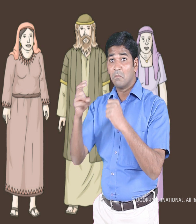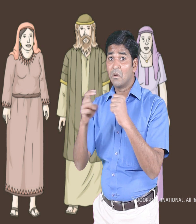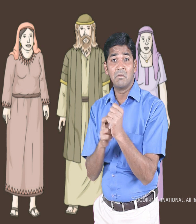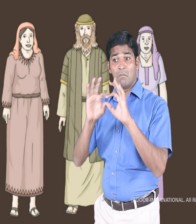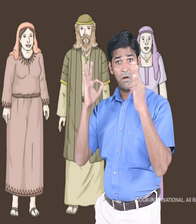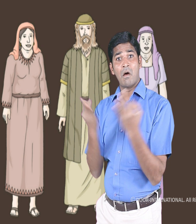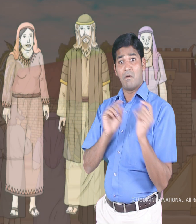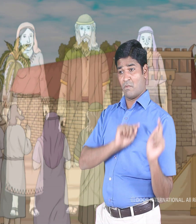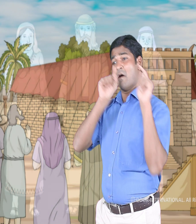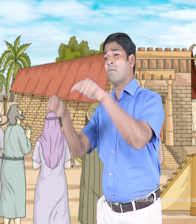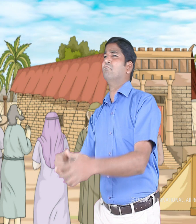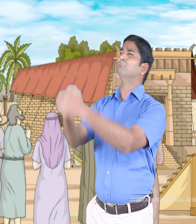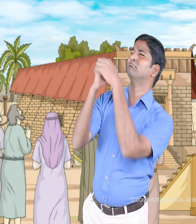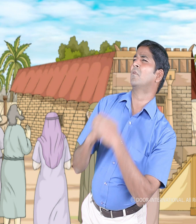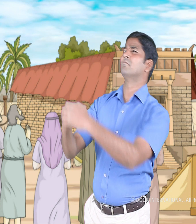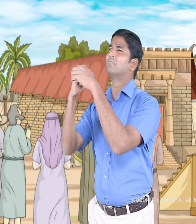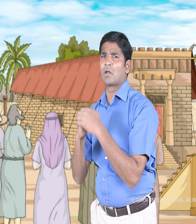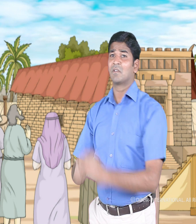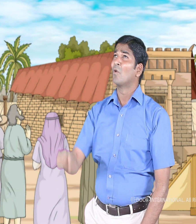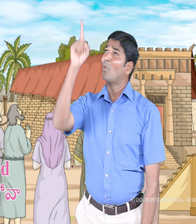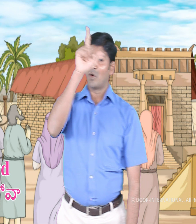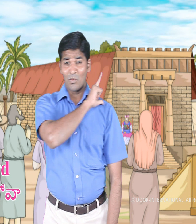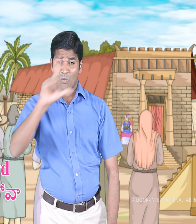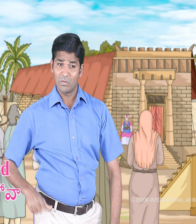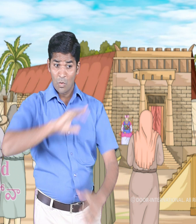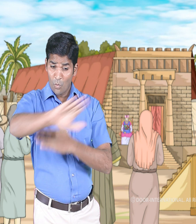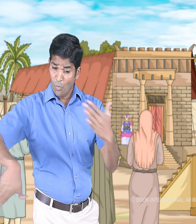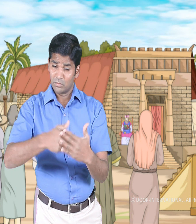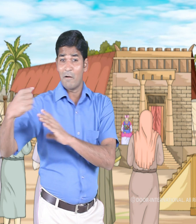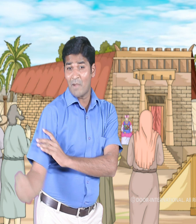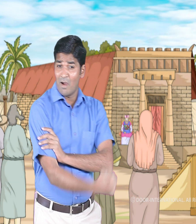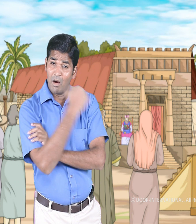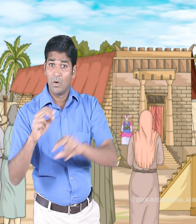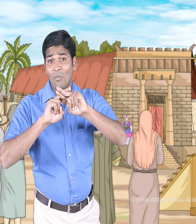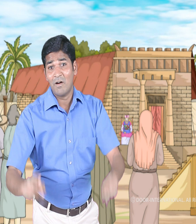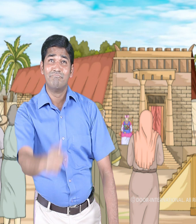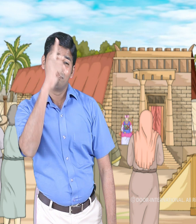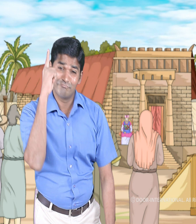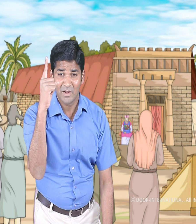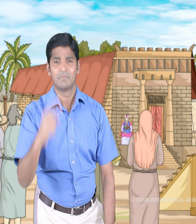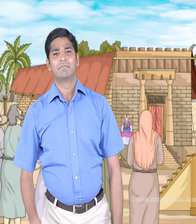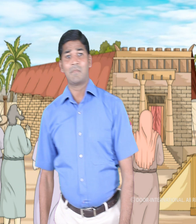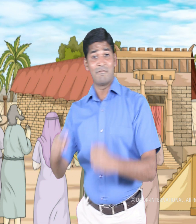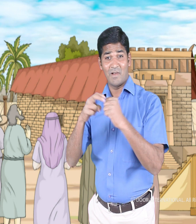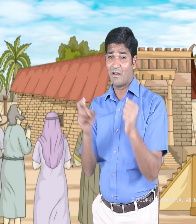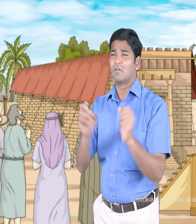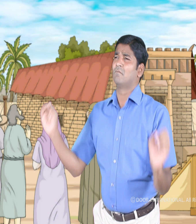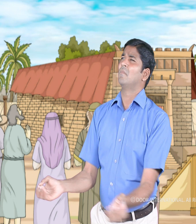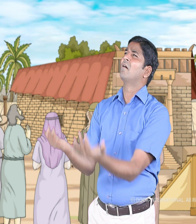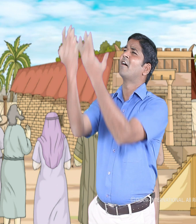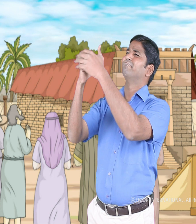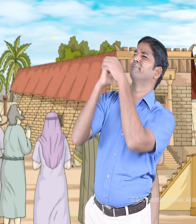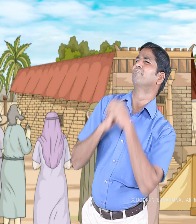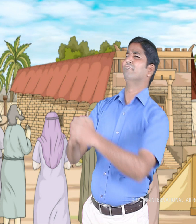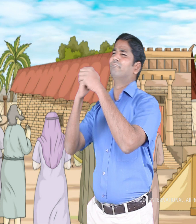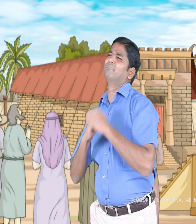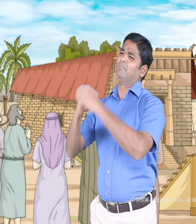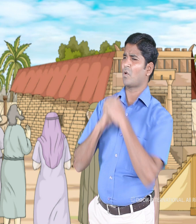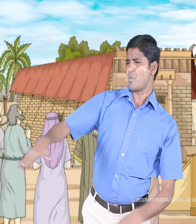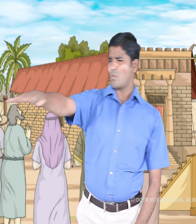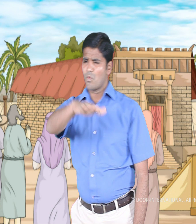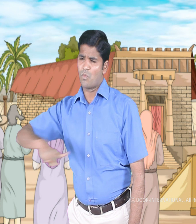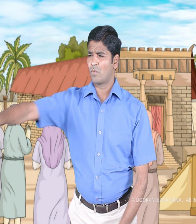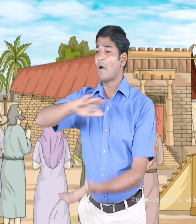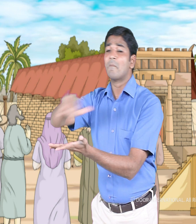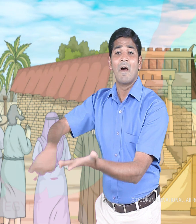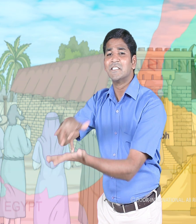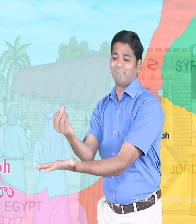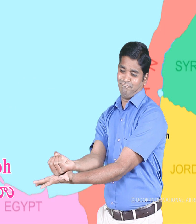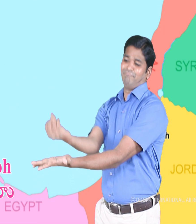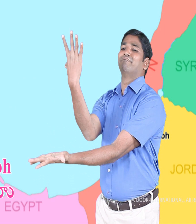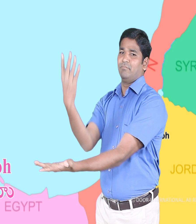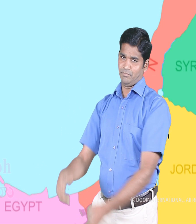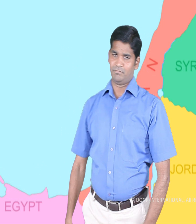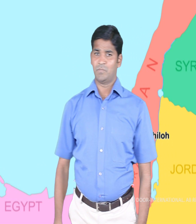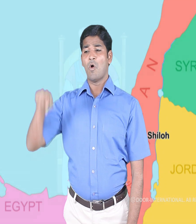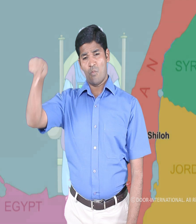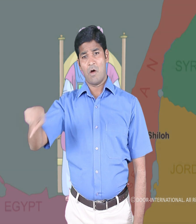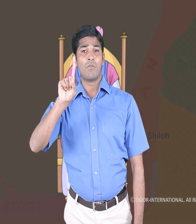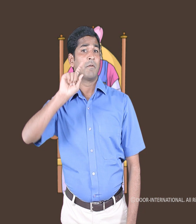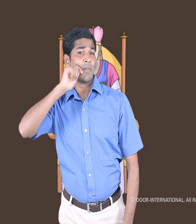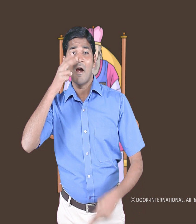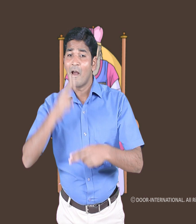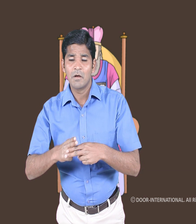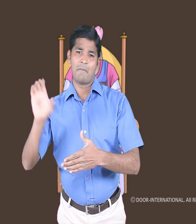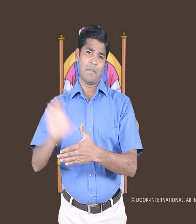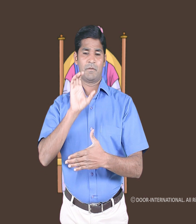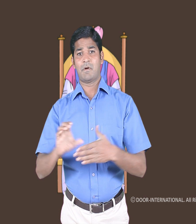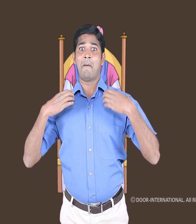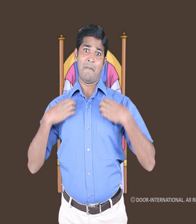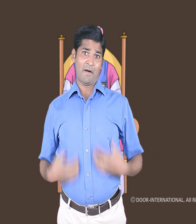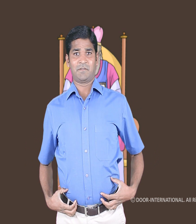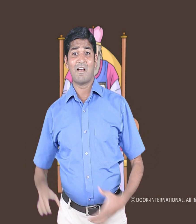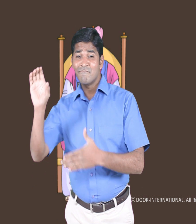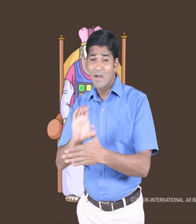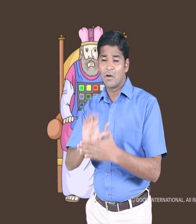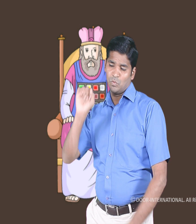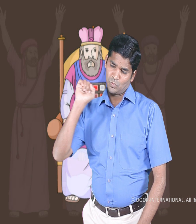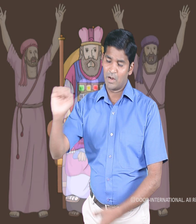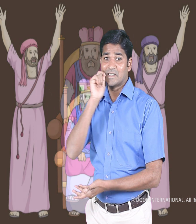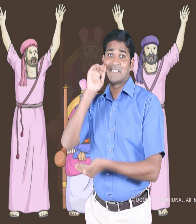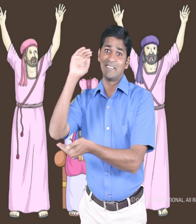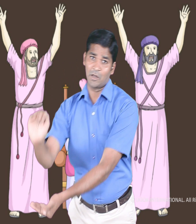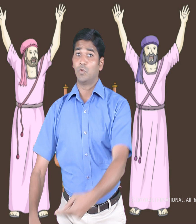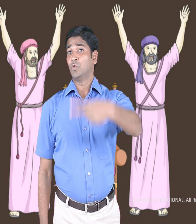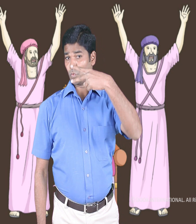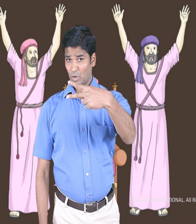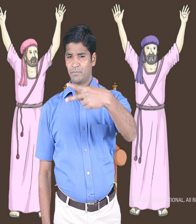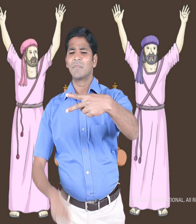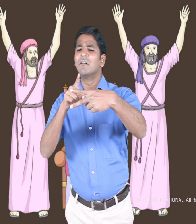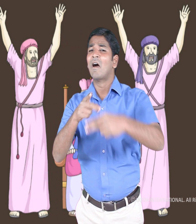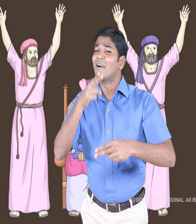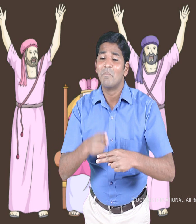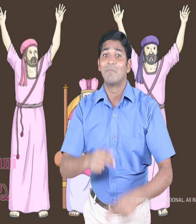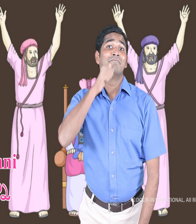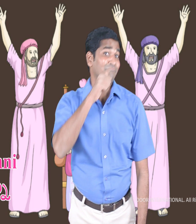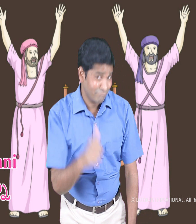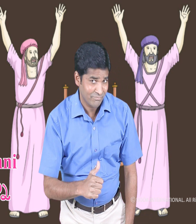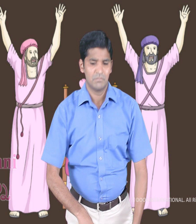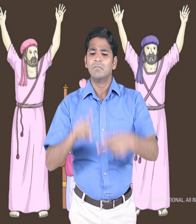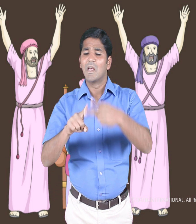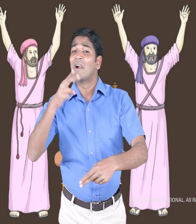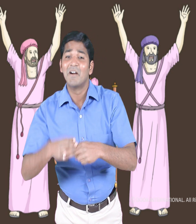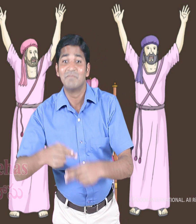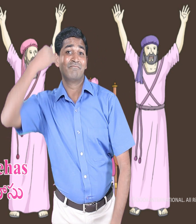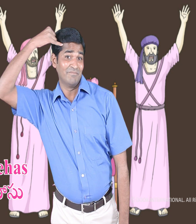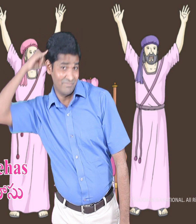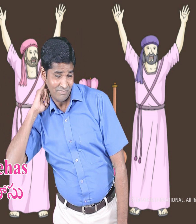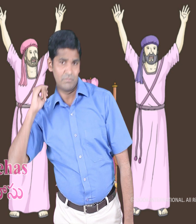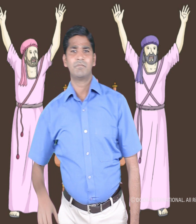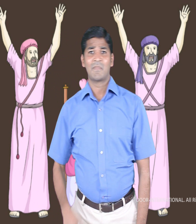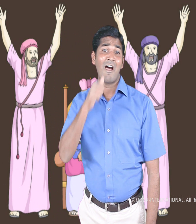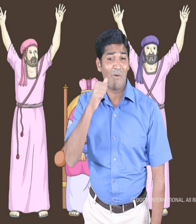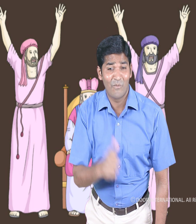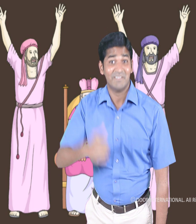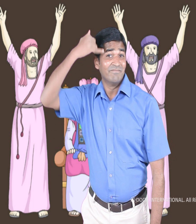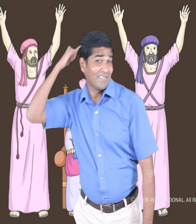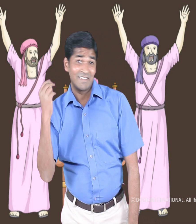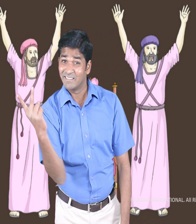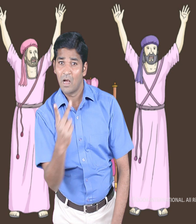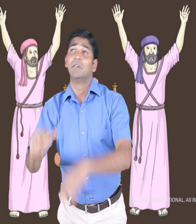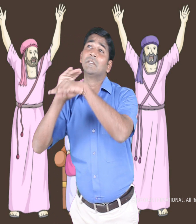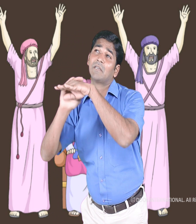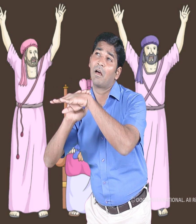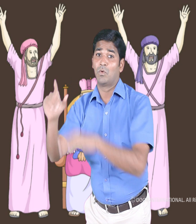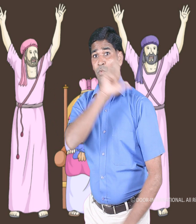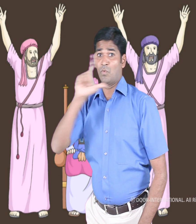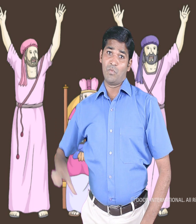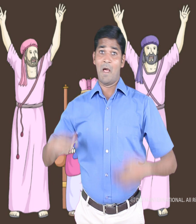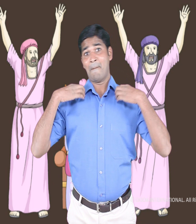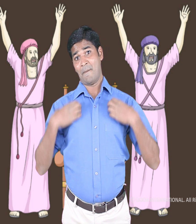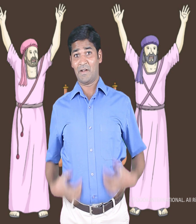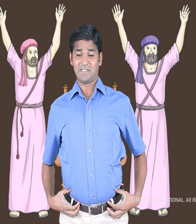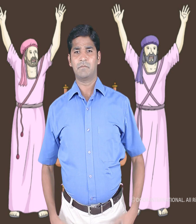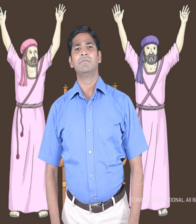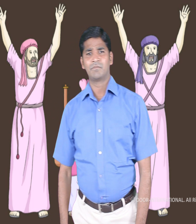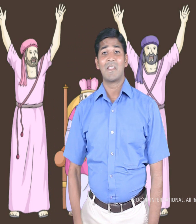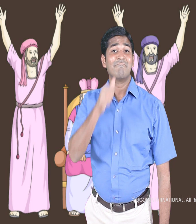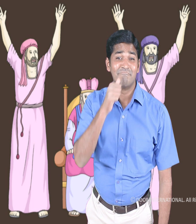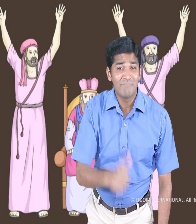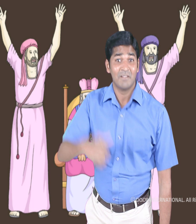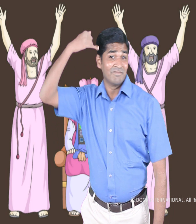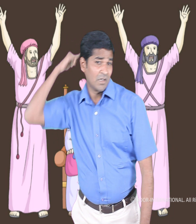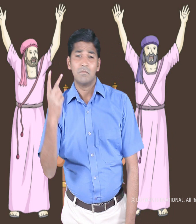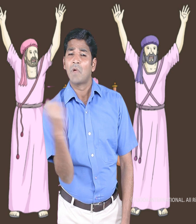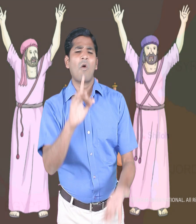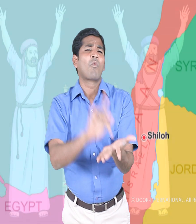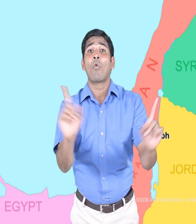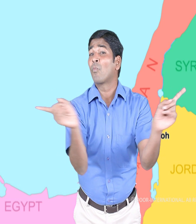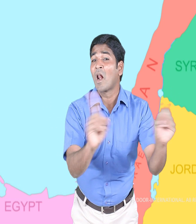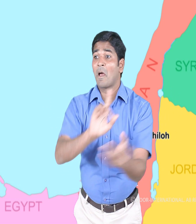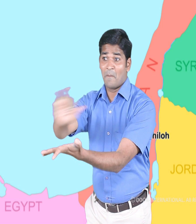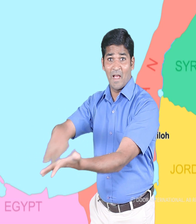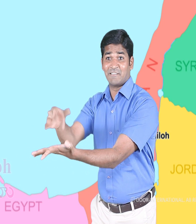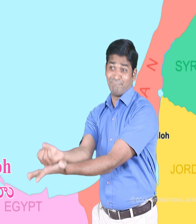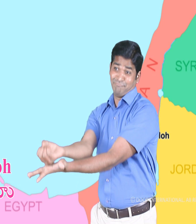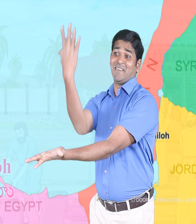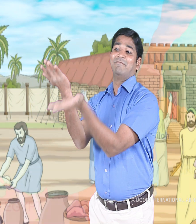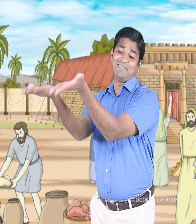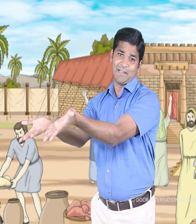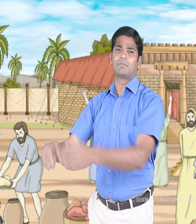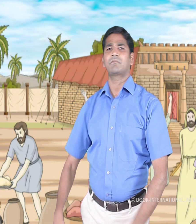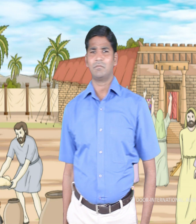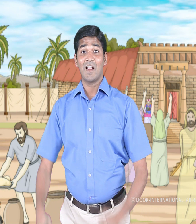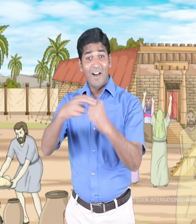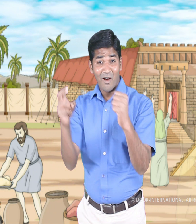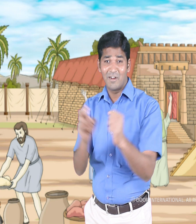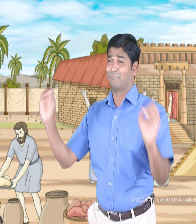Year after year Elkanah would go up from his city to worship and sacrifice to the LORD of Hosts at Shiloh, where Eli’s two sons, Hophni and Phinehas, were priests to the LORD.